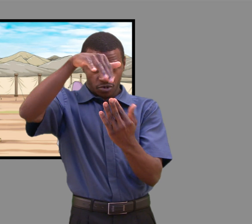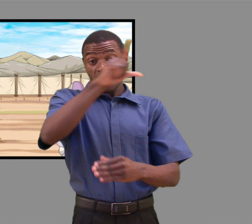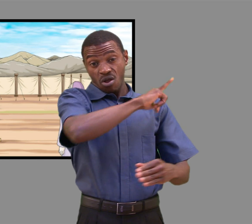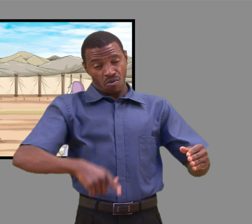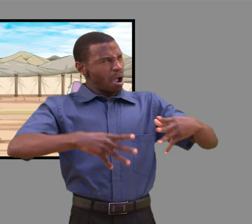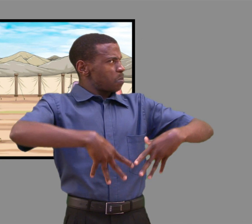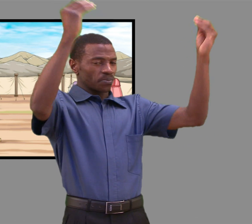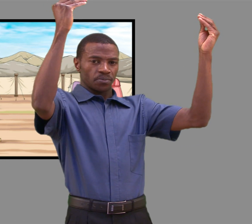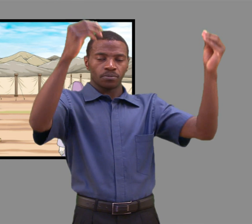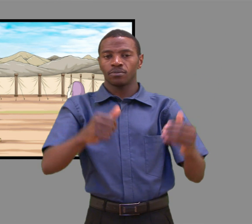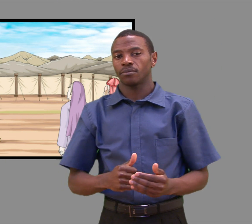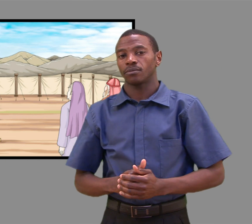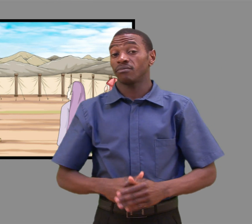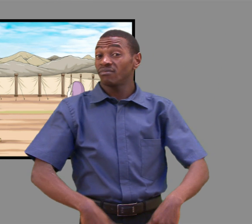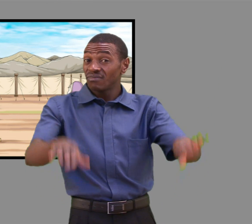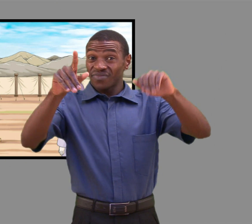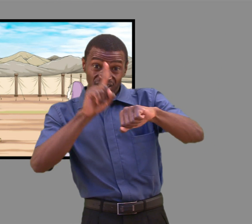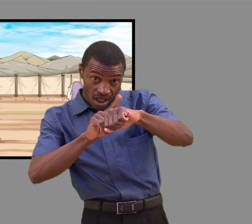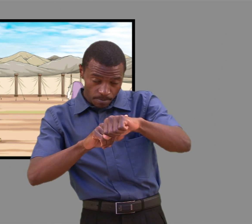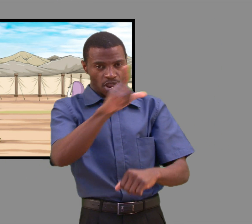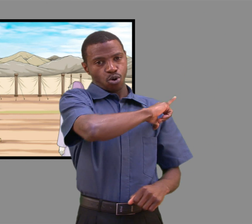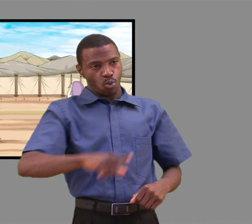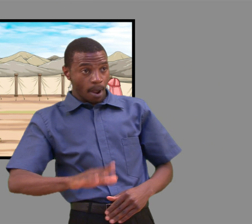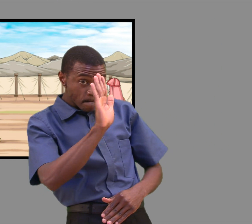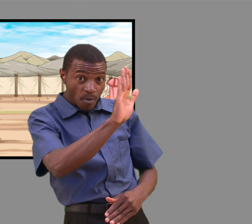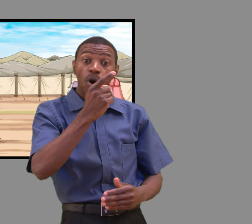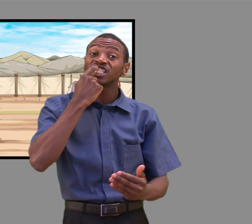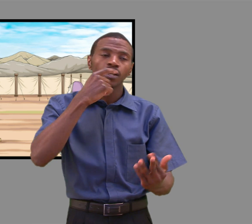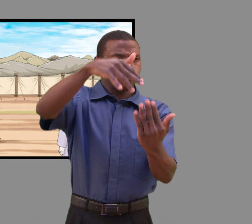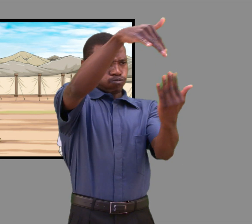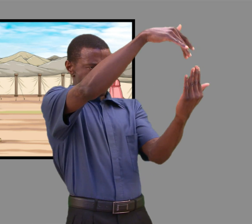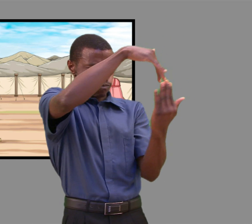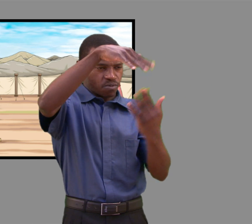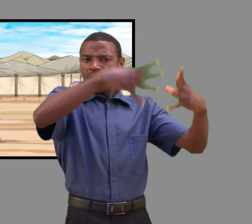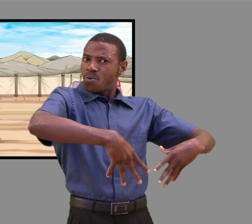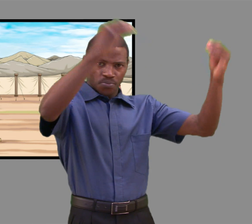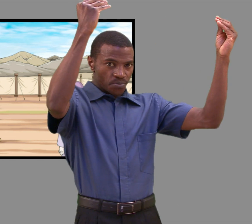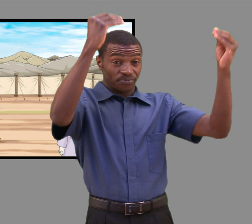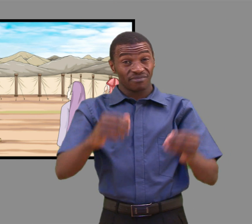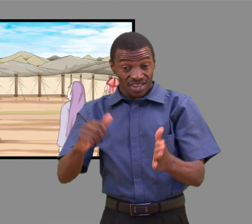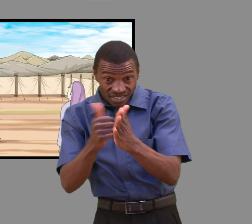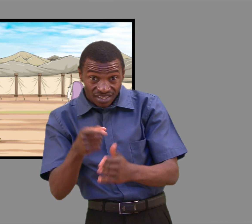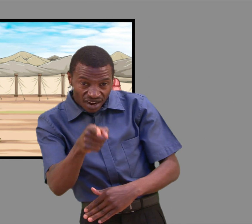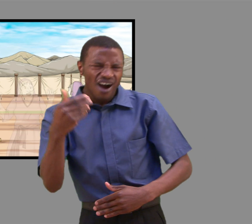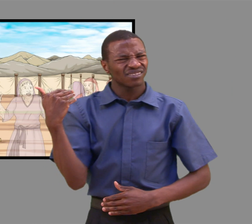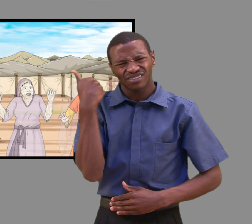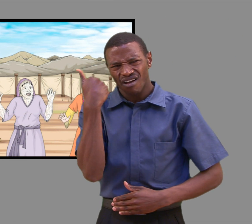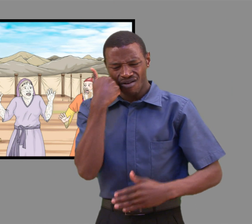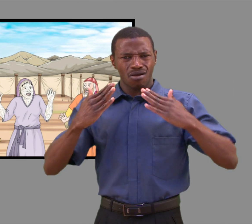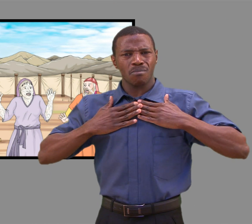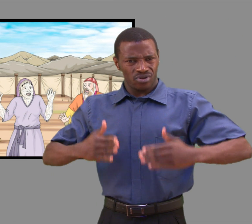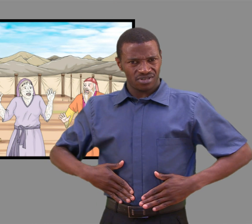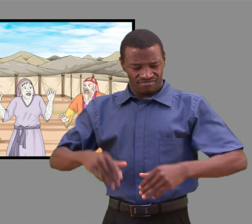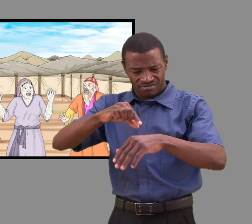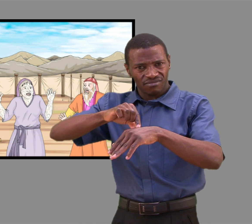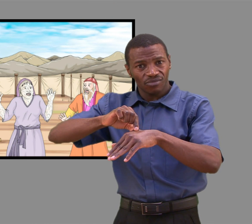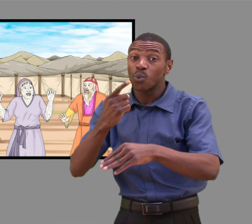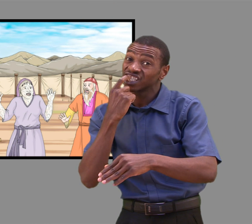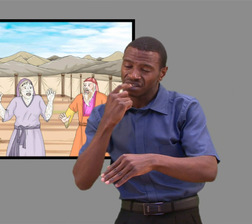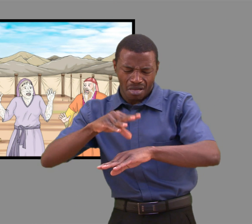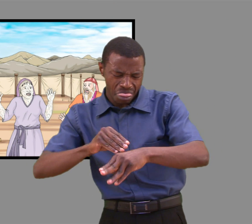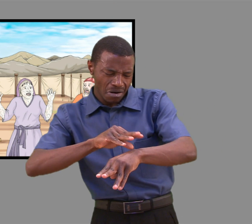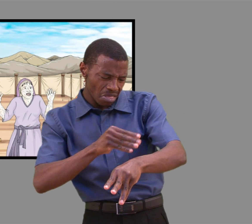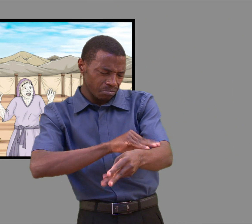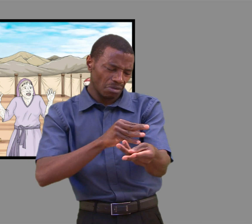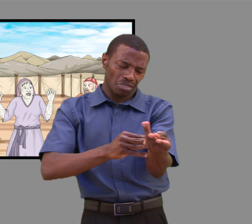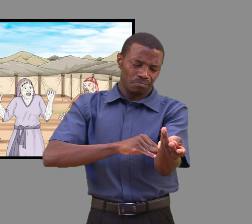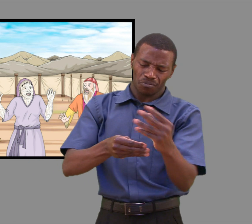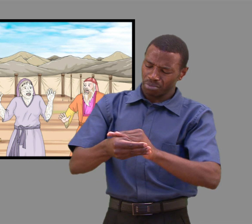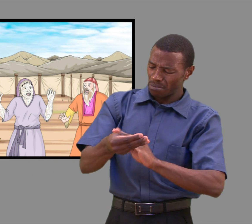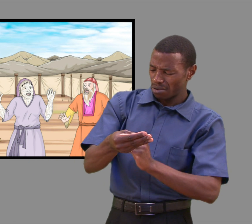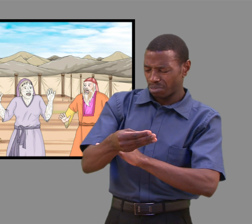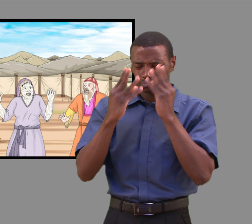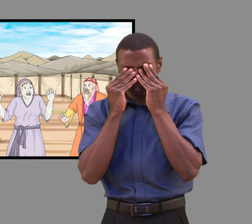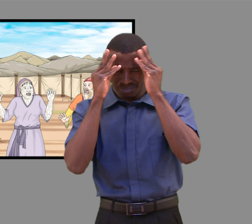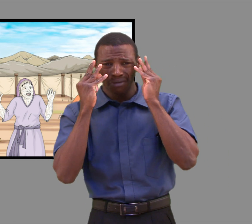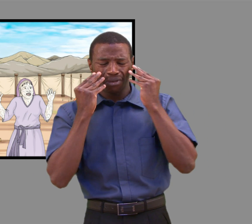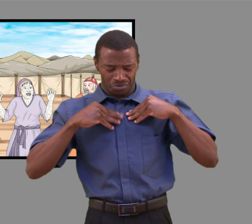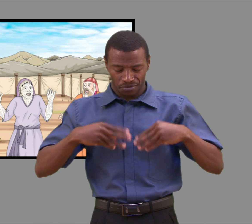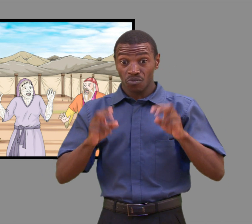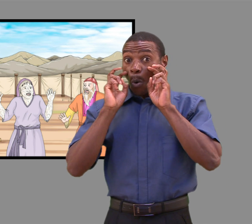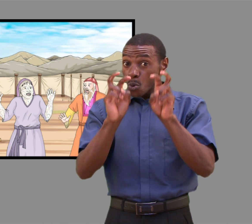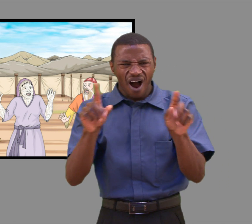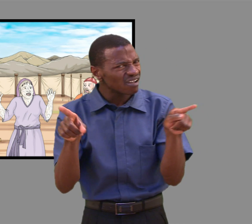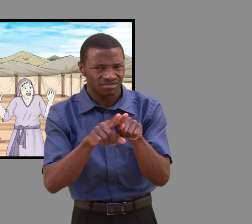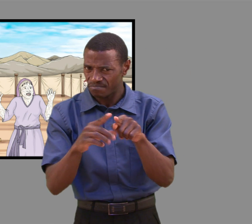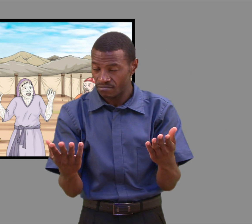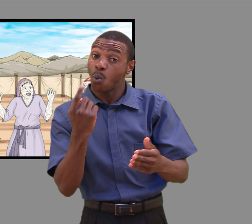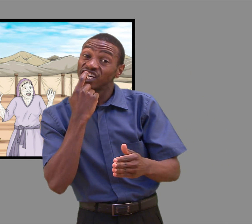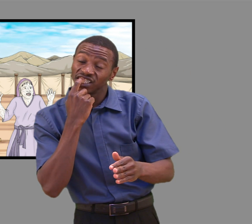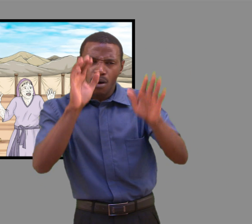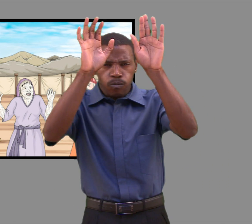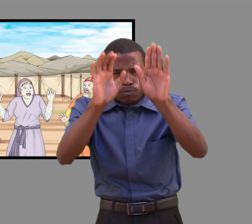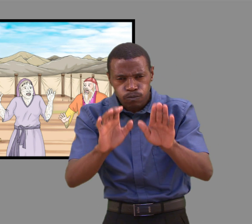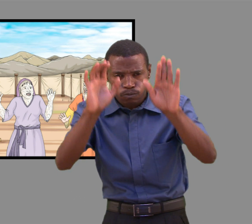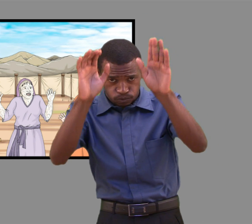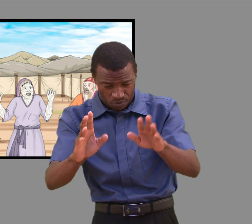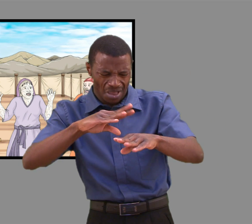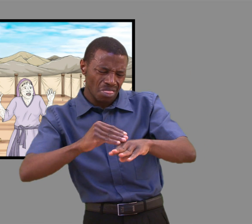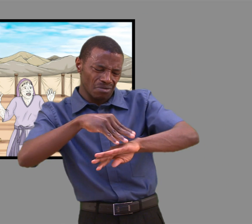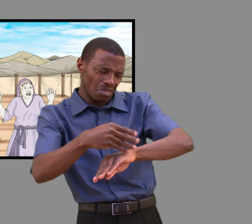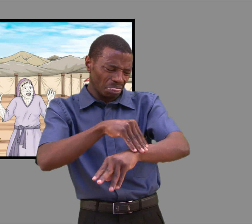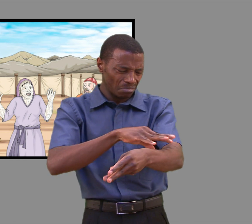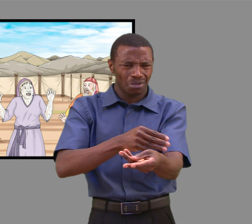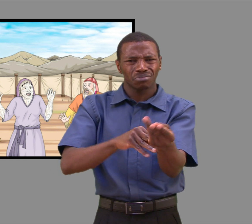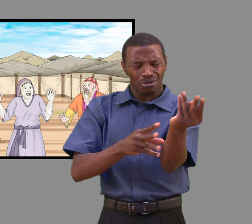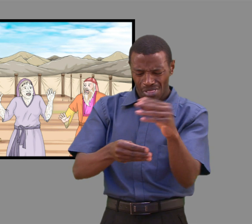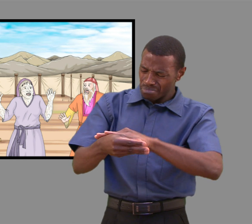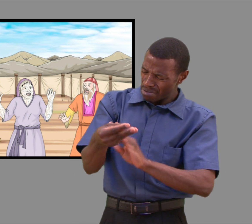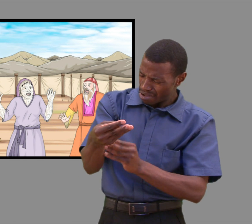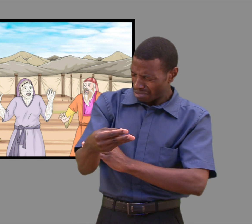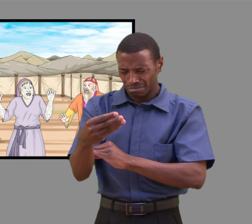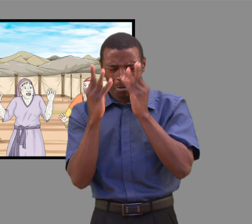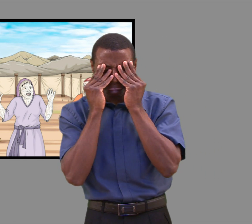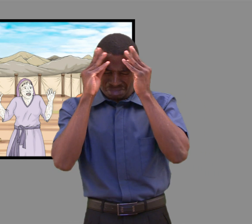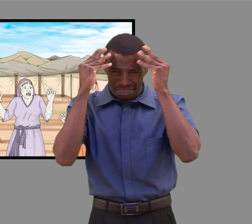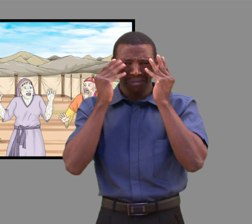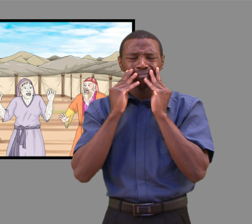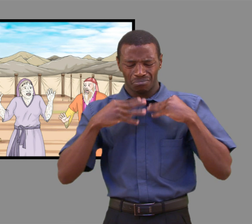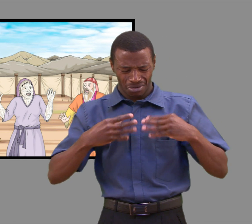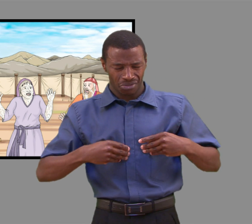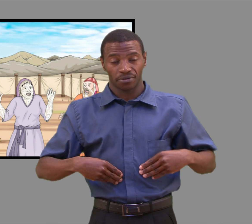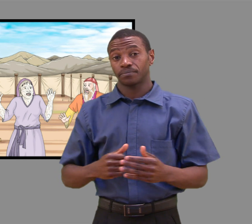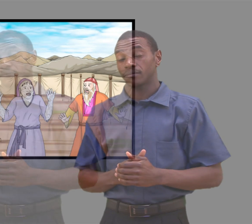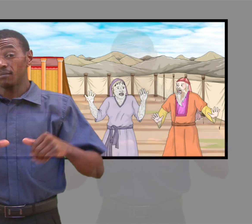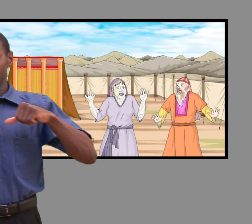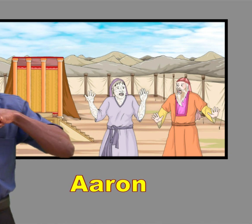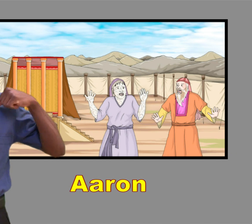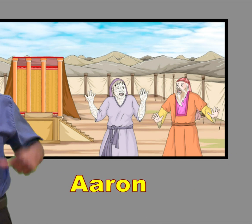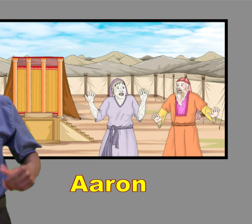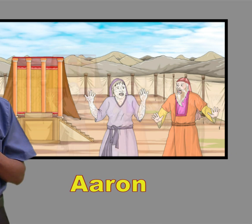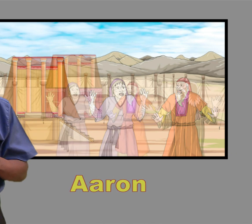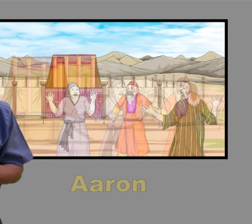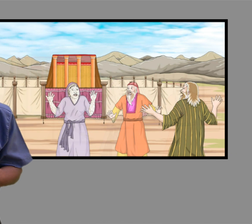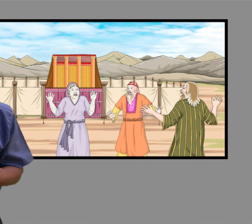As the cloud lifted from above the Tent, suddenly Miriam became leprous, white as snow.